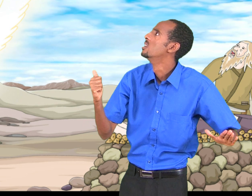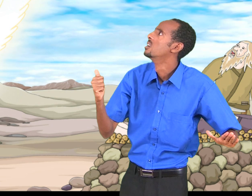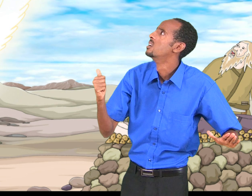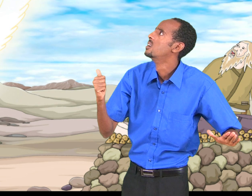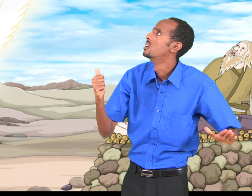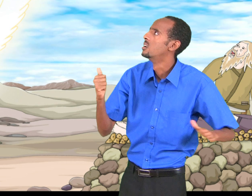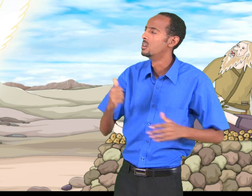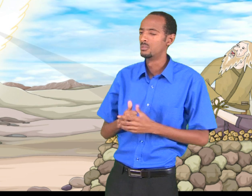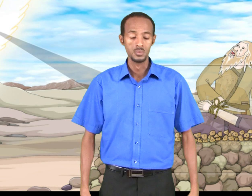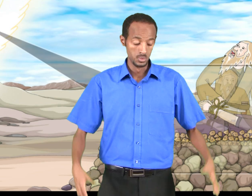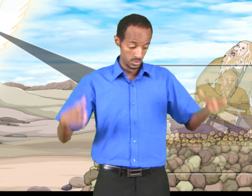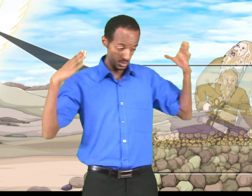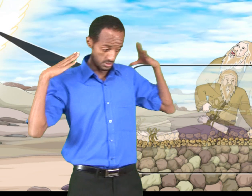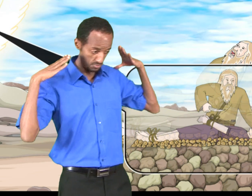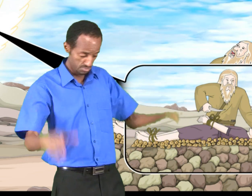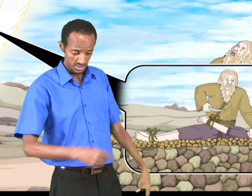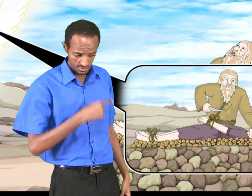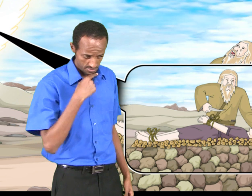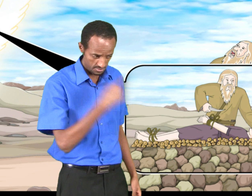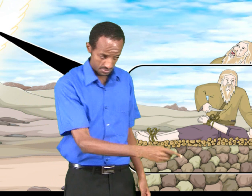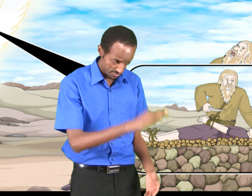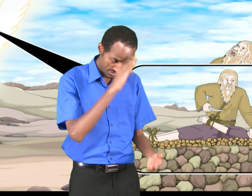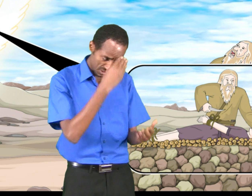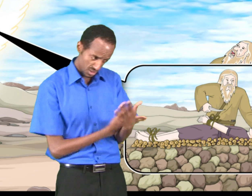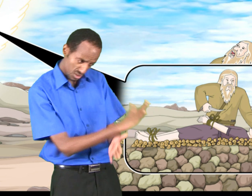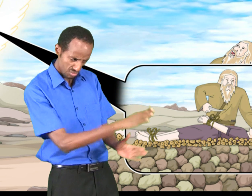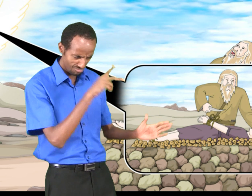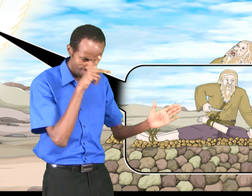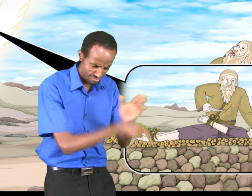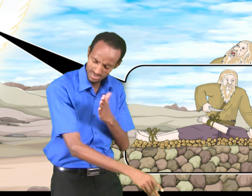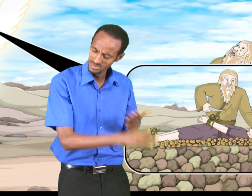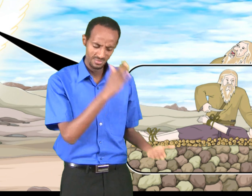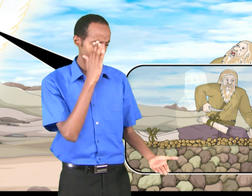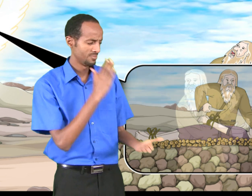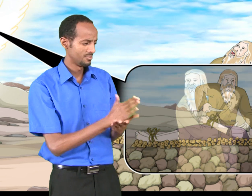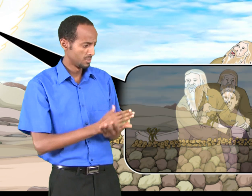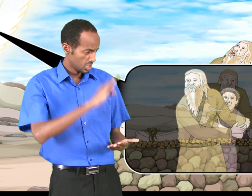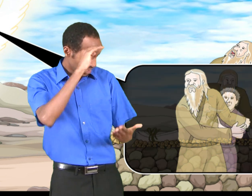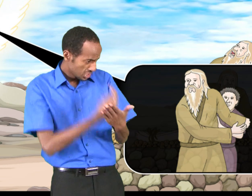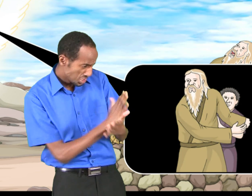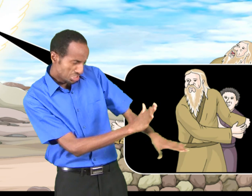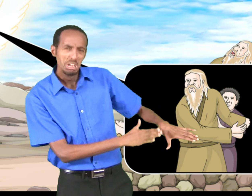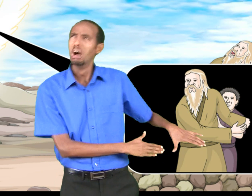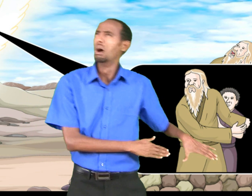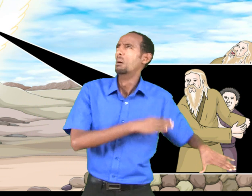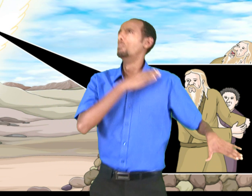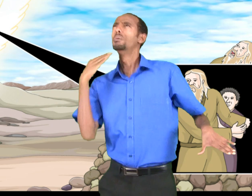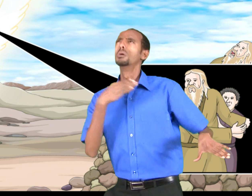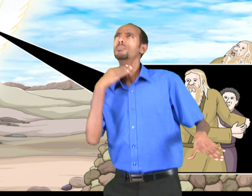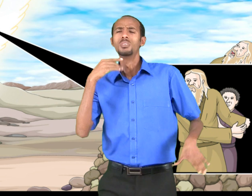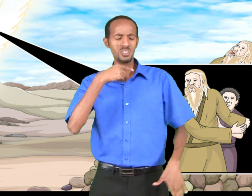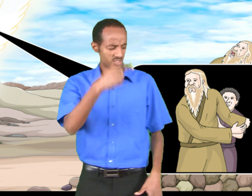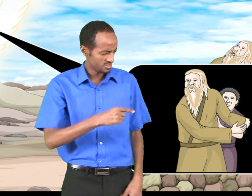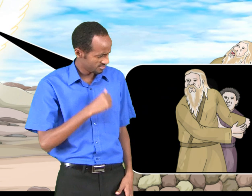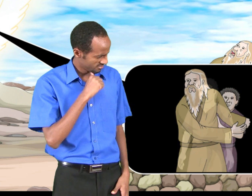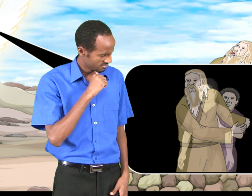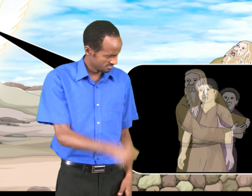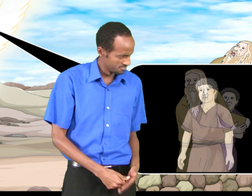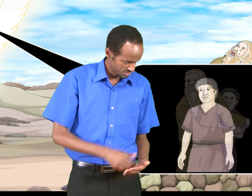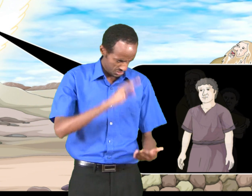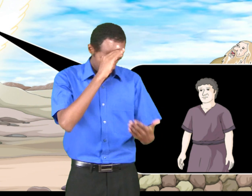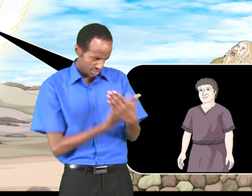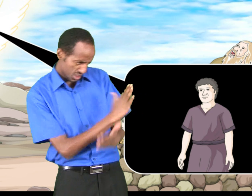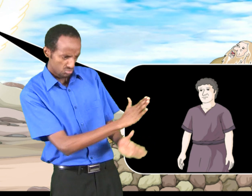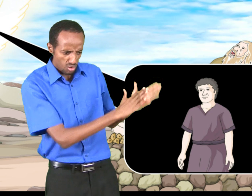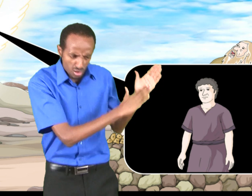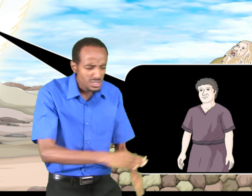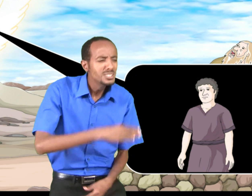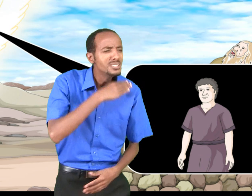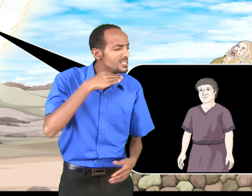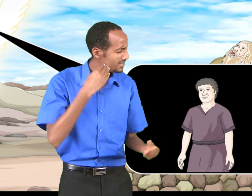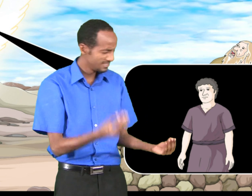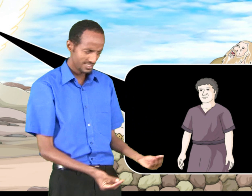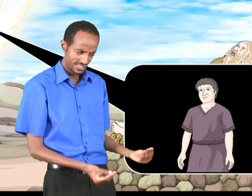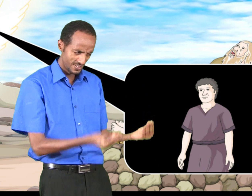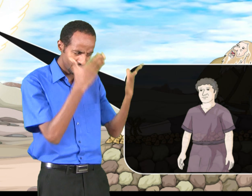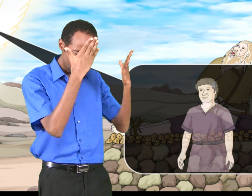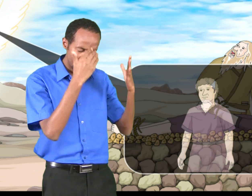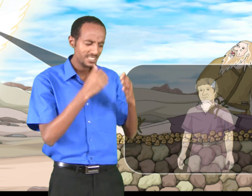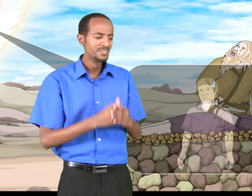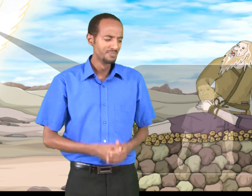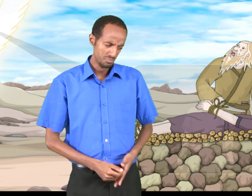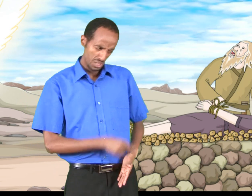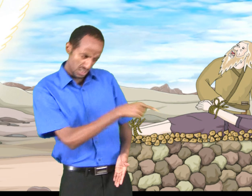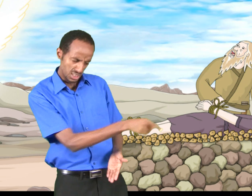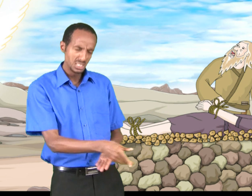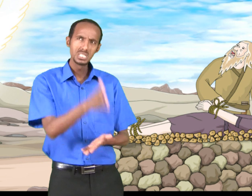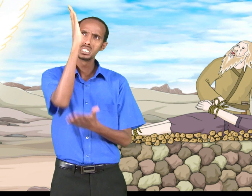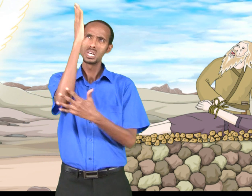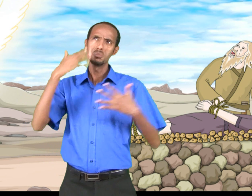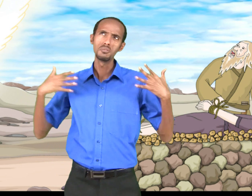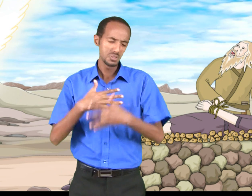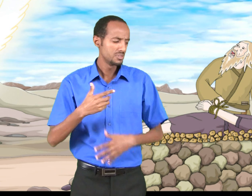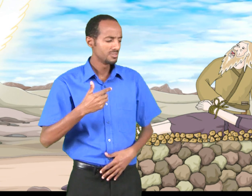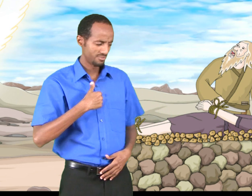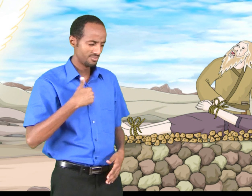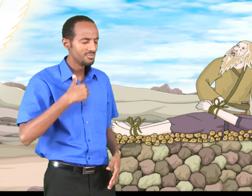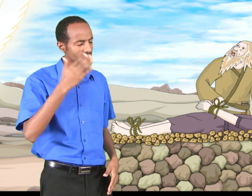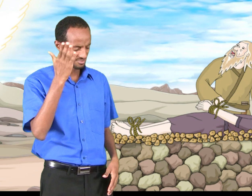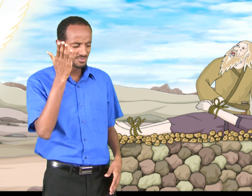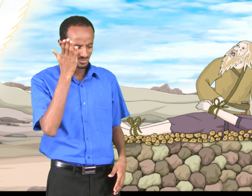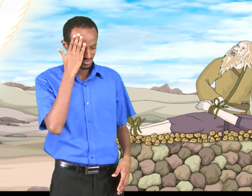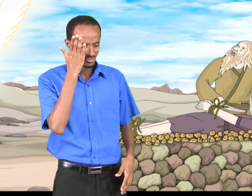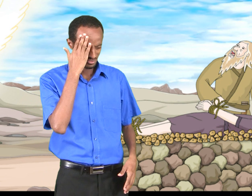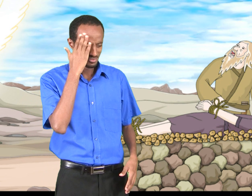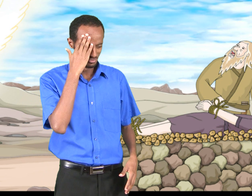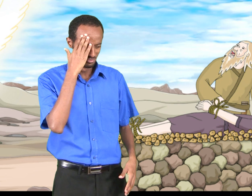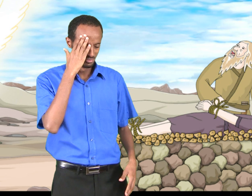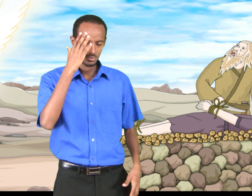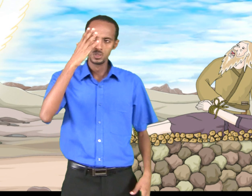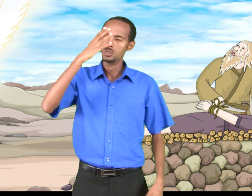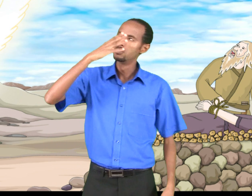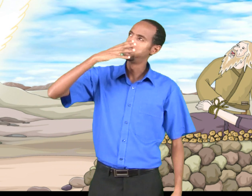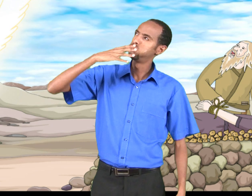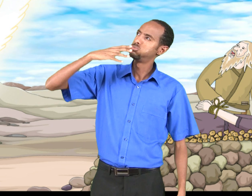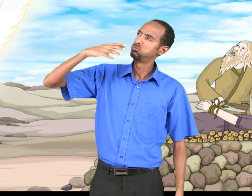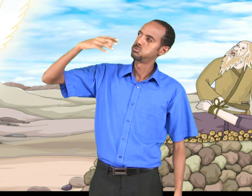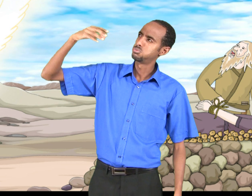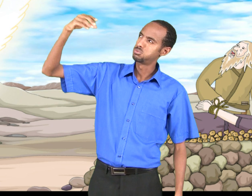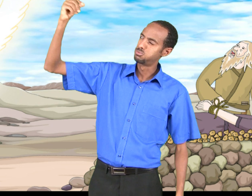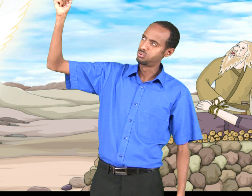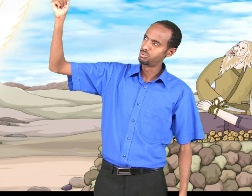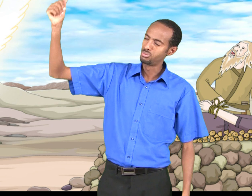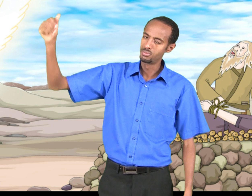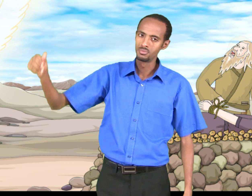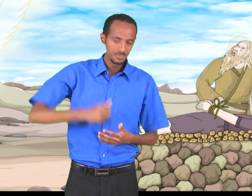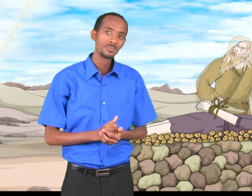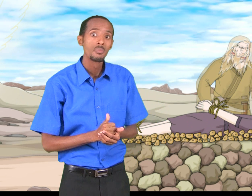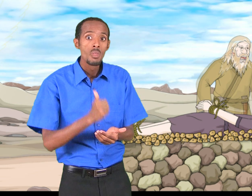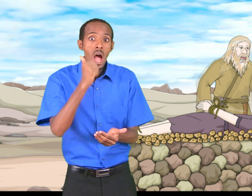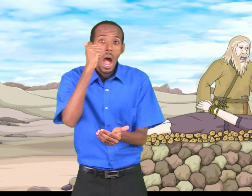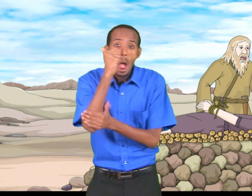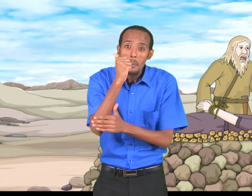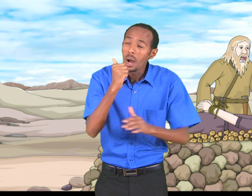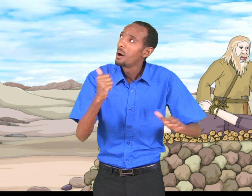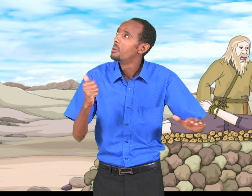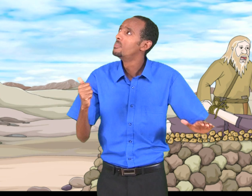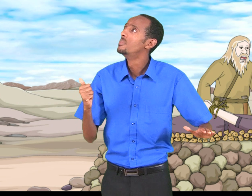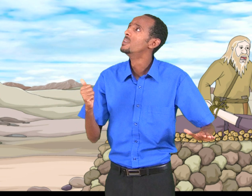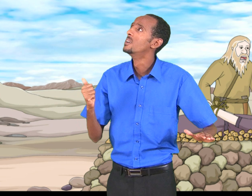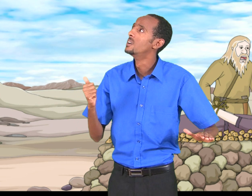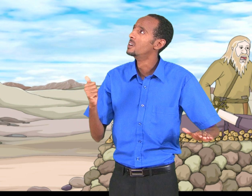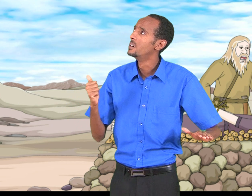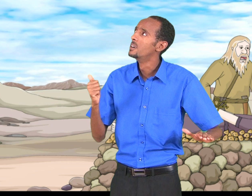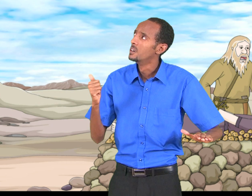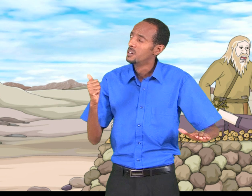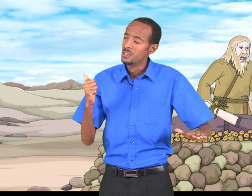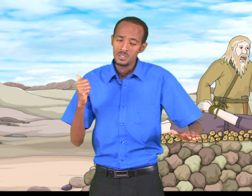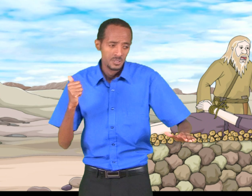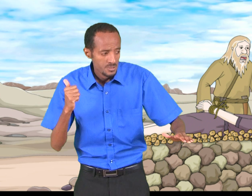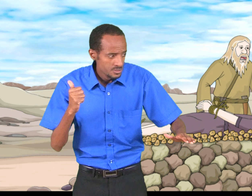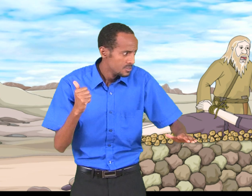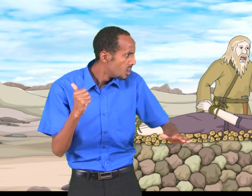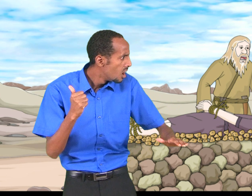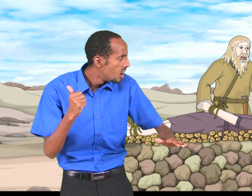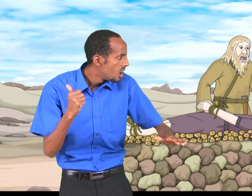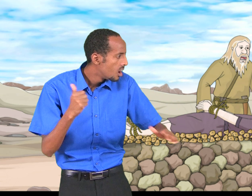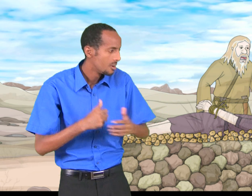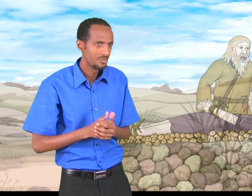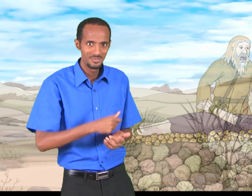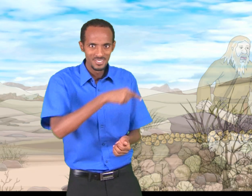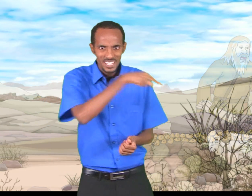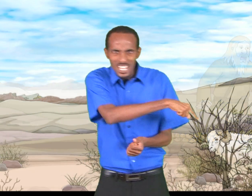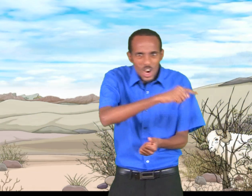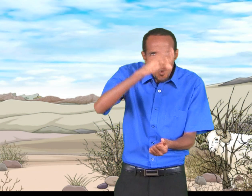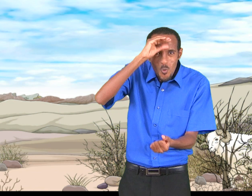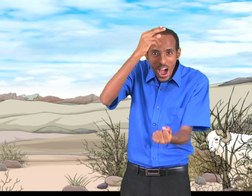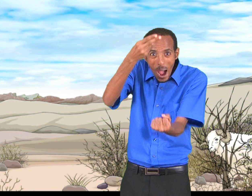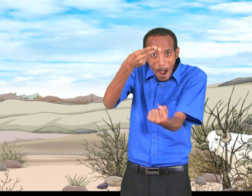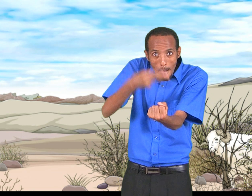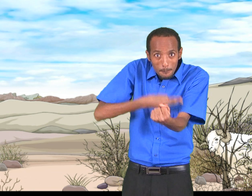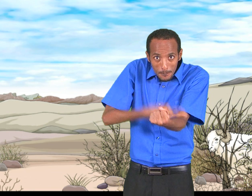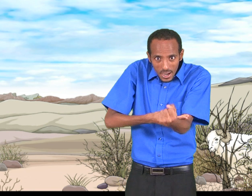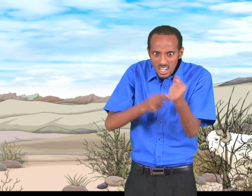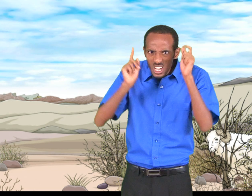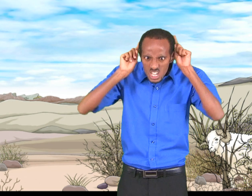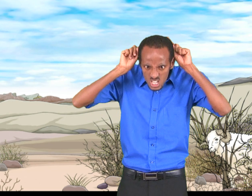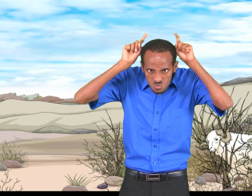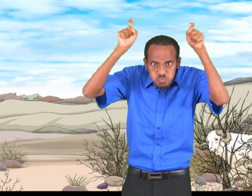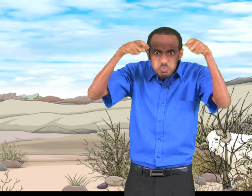“Do not lay a hand on the boy or do anything to him,” said the angel, “for now I know that you fear God, since you have not withheld your only son from me.”